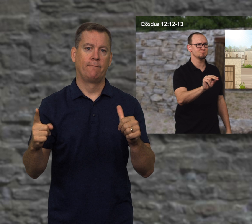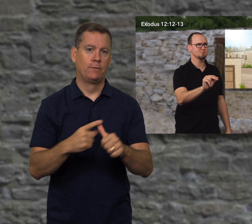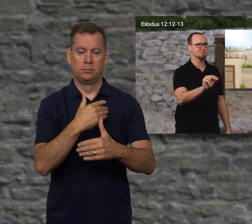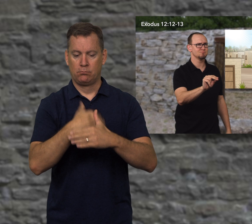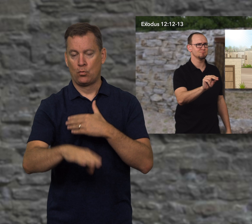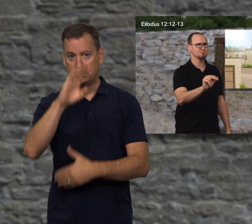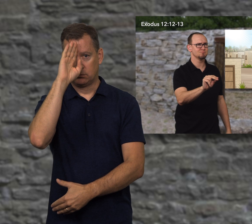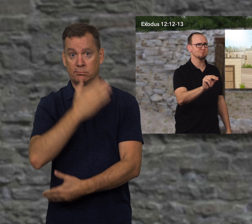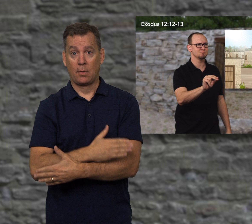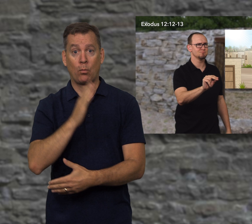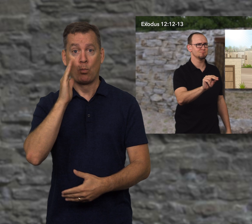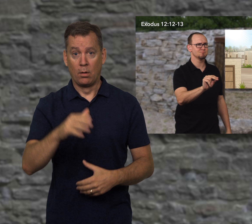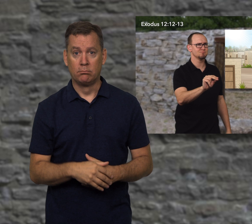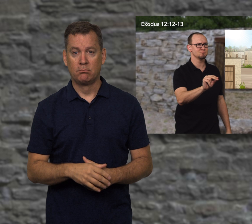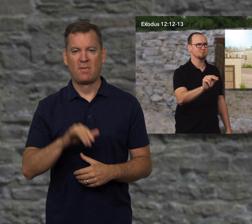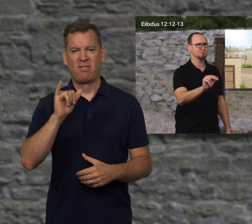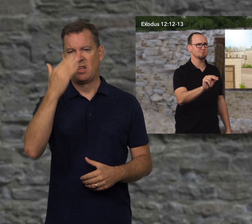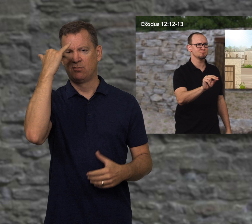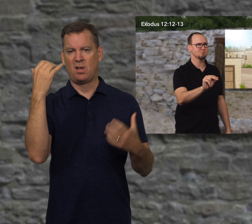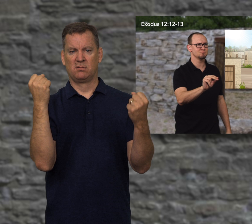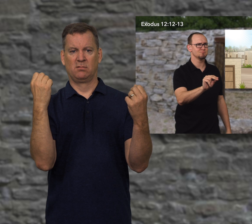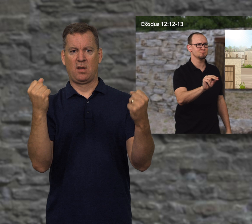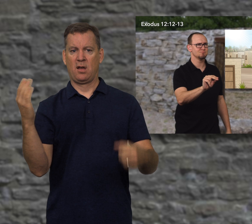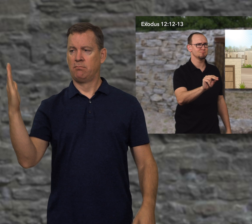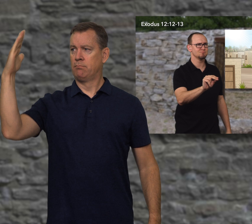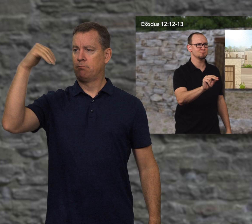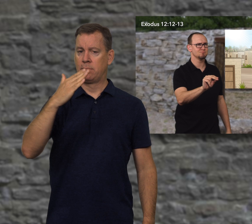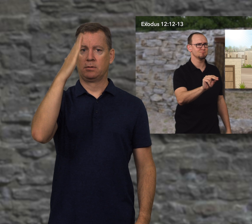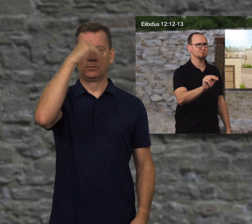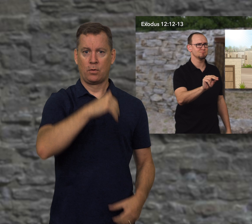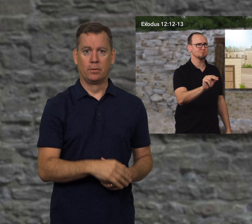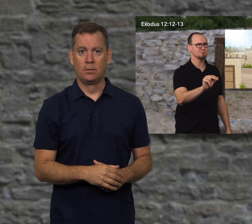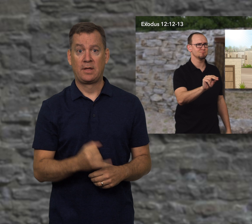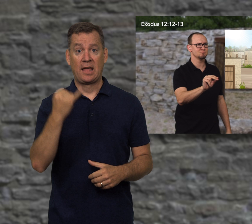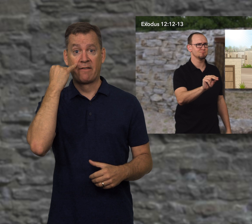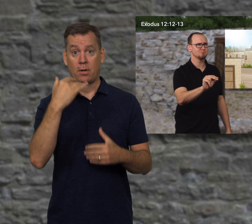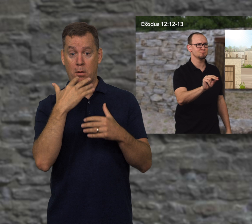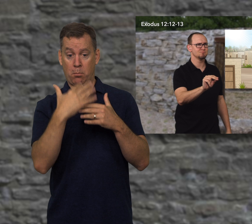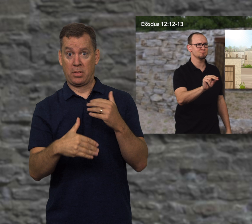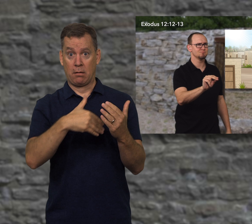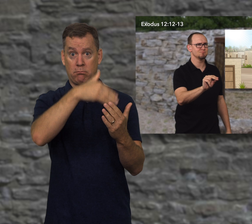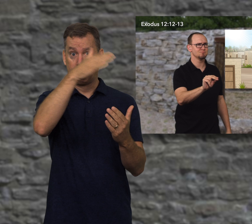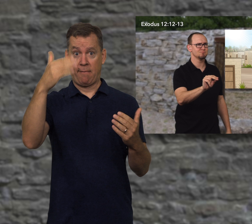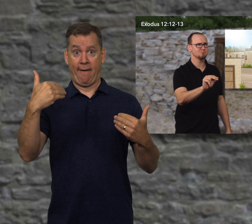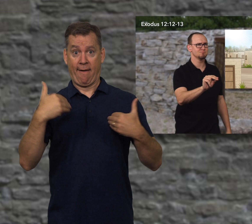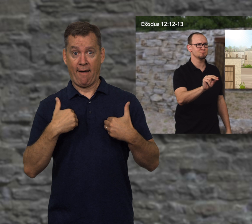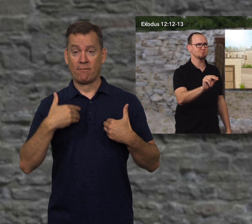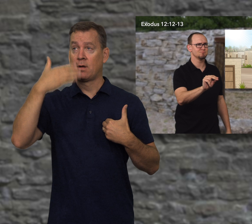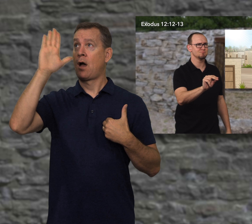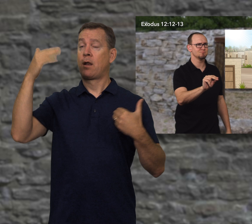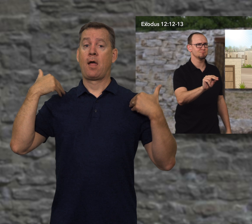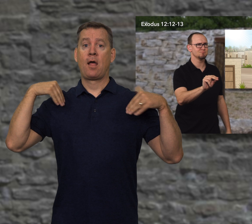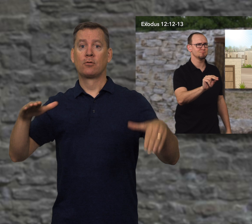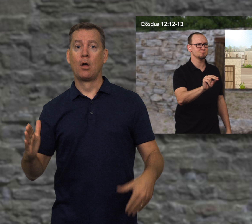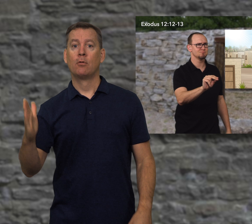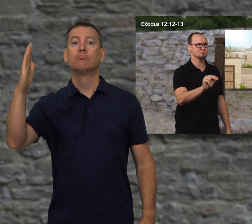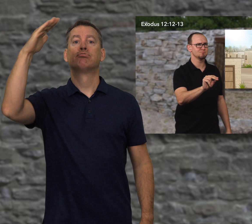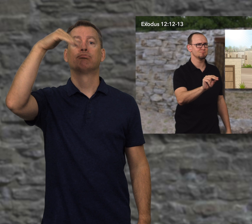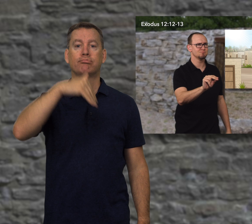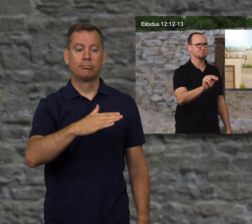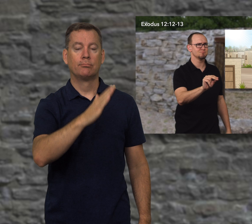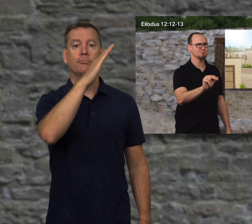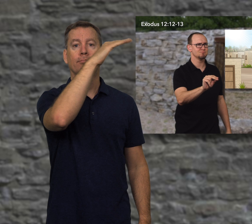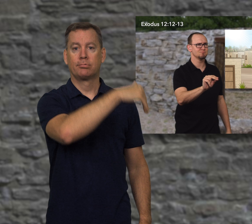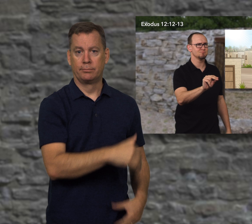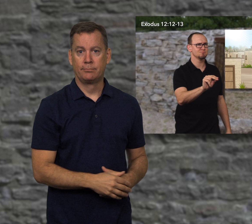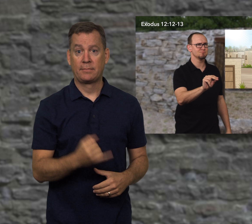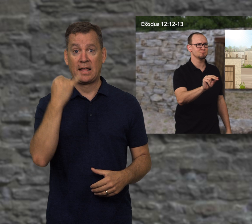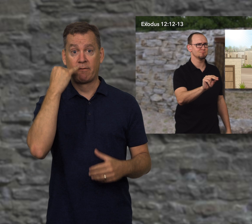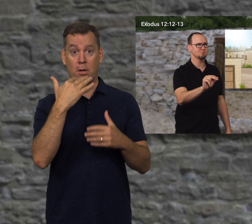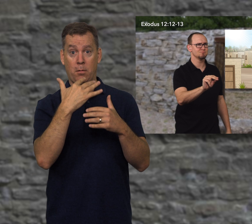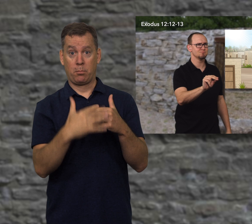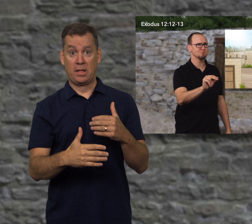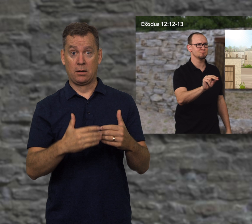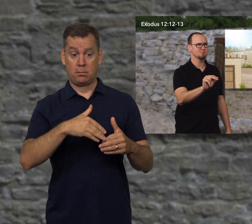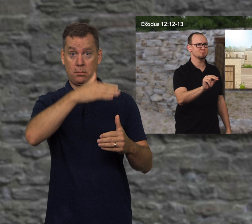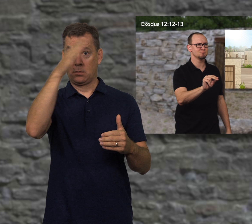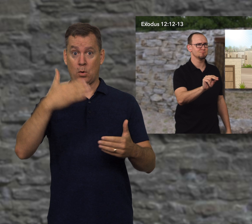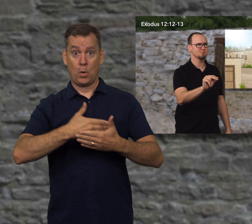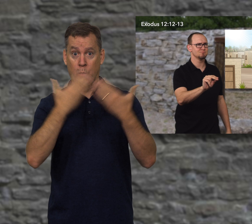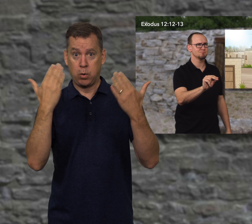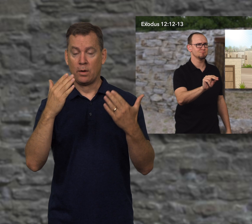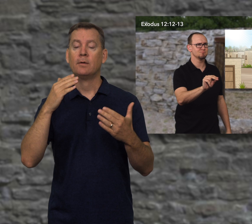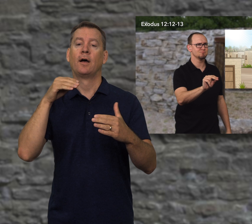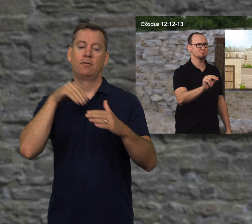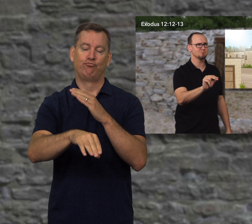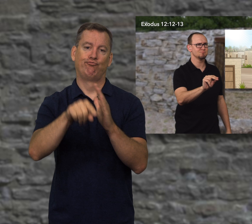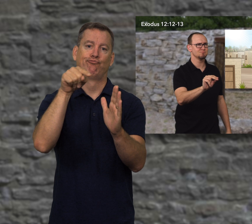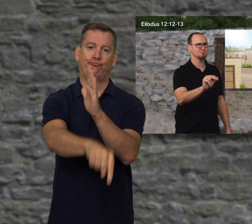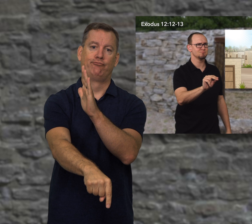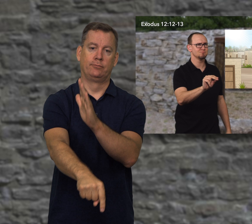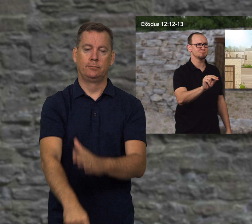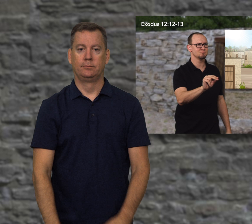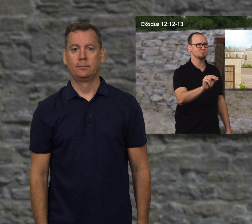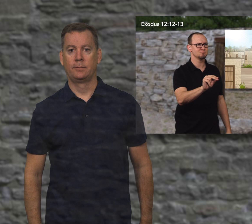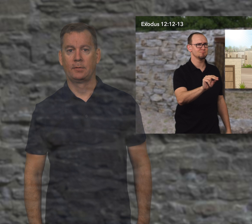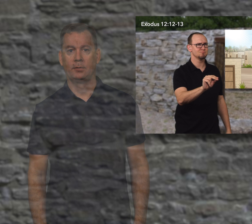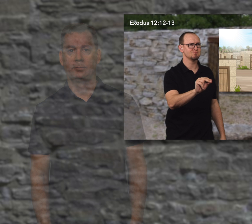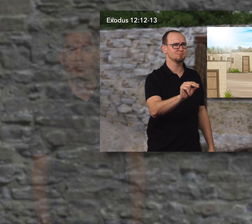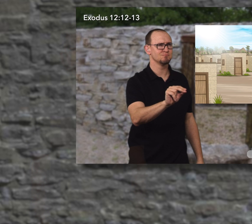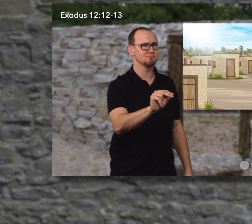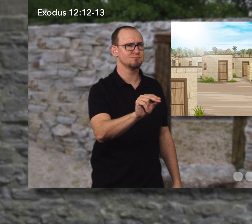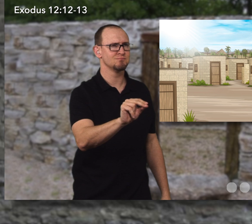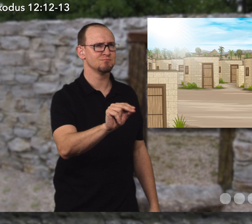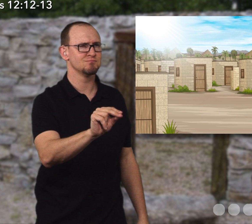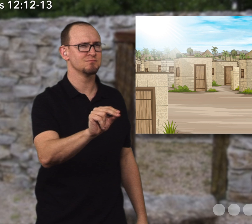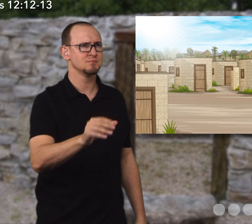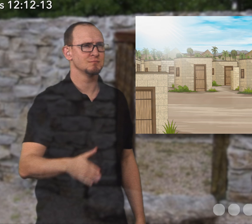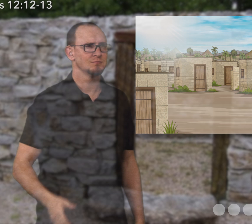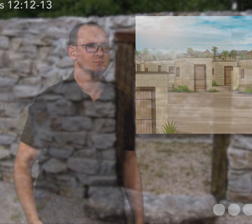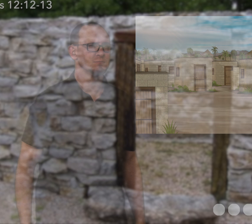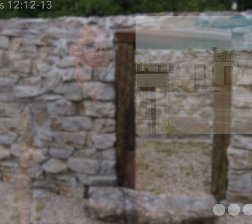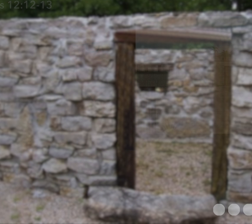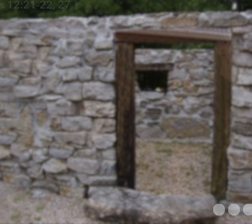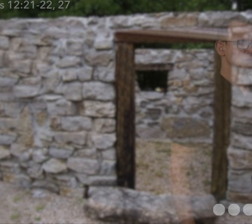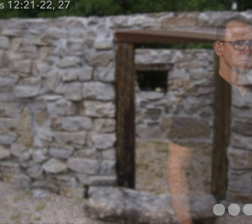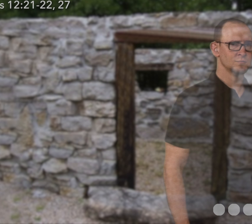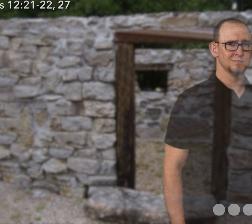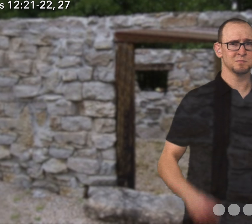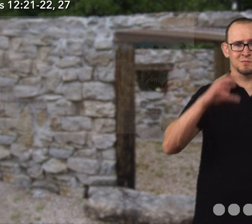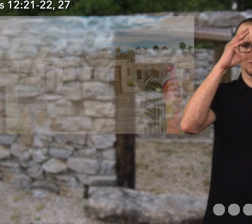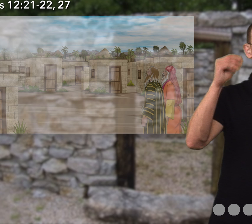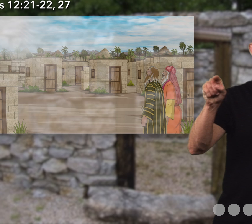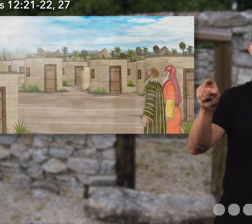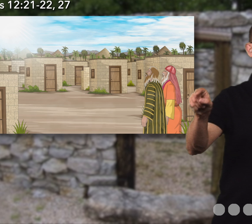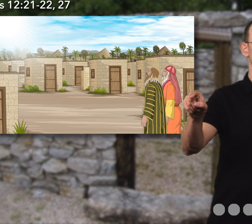No plague will fall on you to destroy you when I strike the land of Egypt.